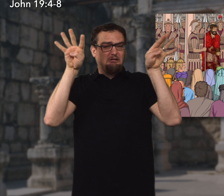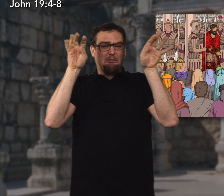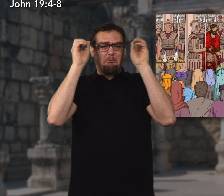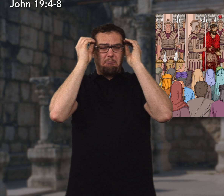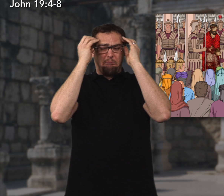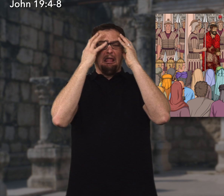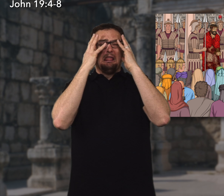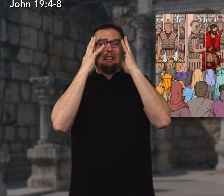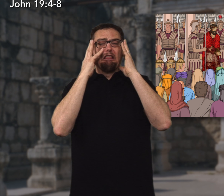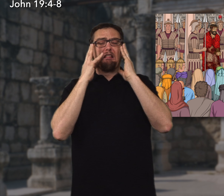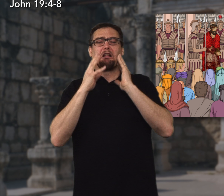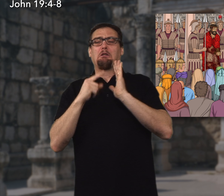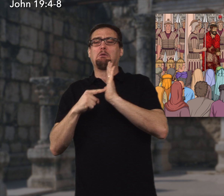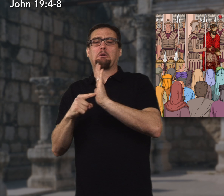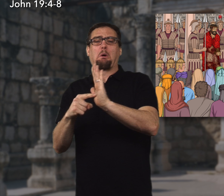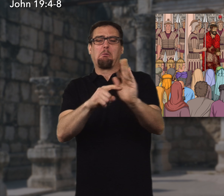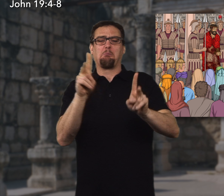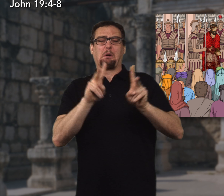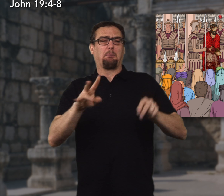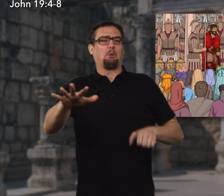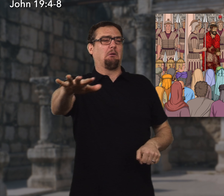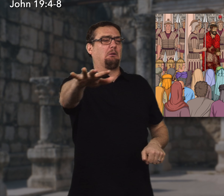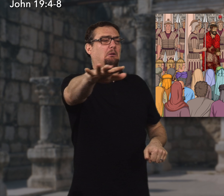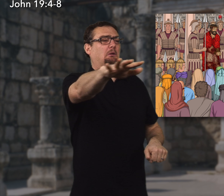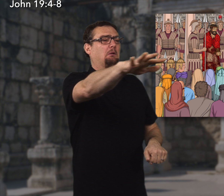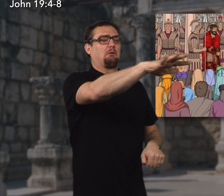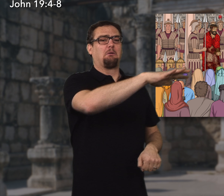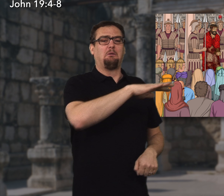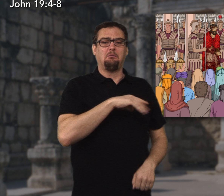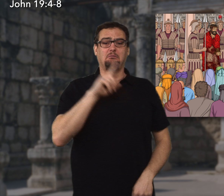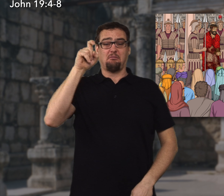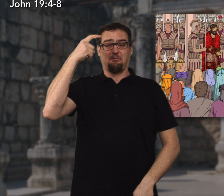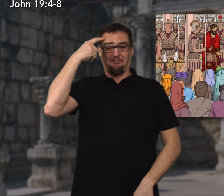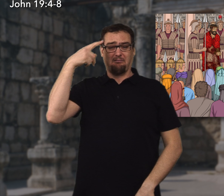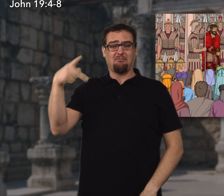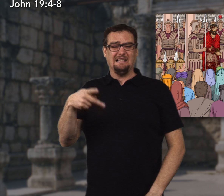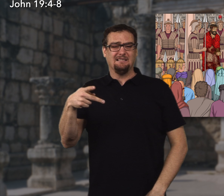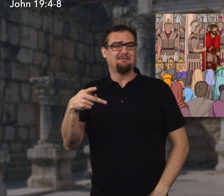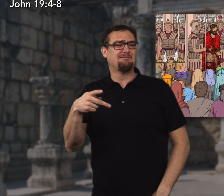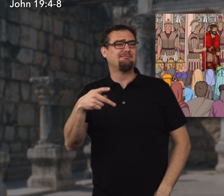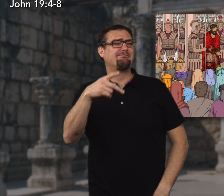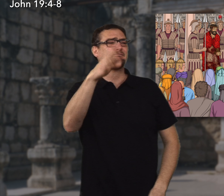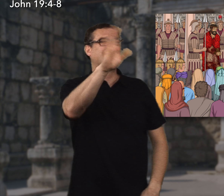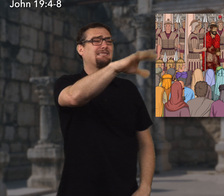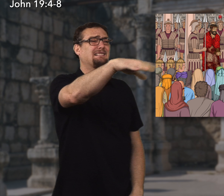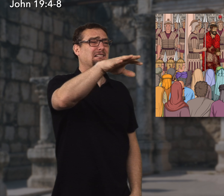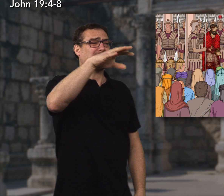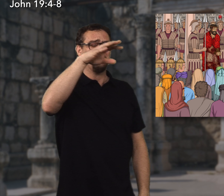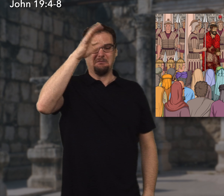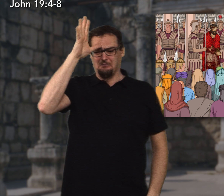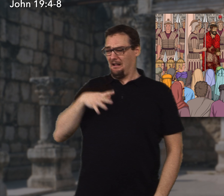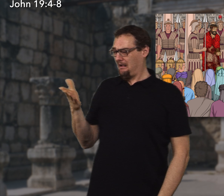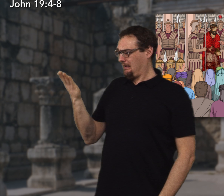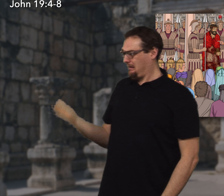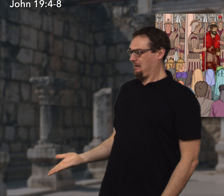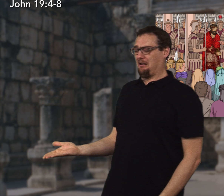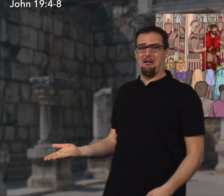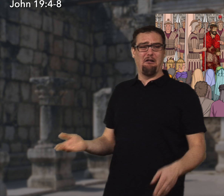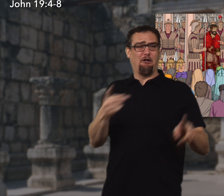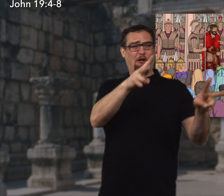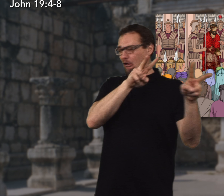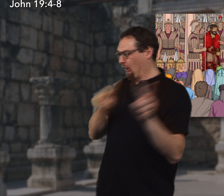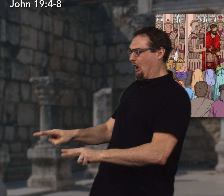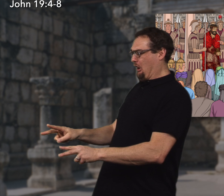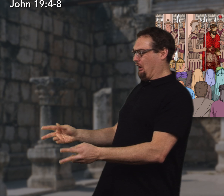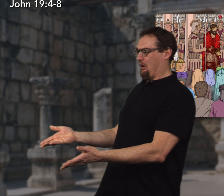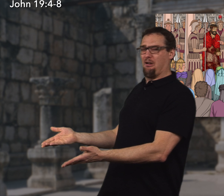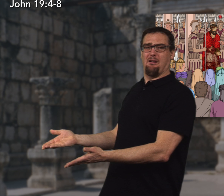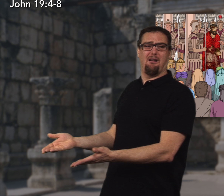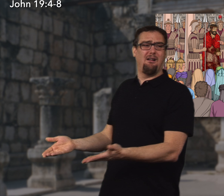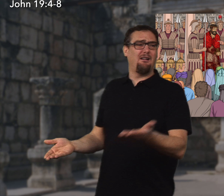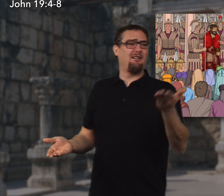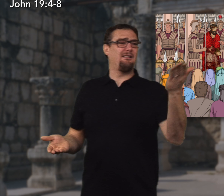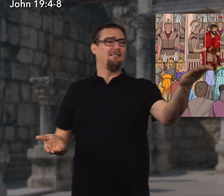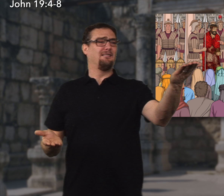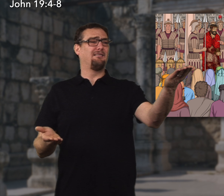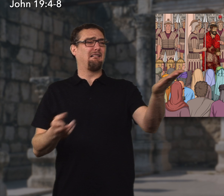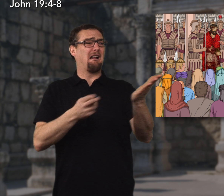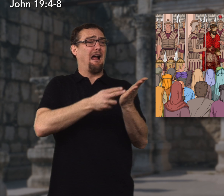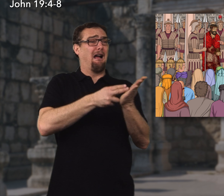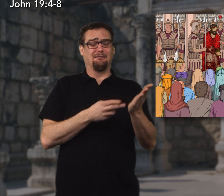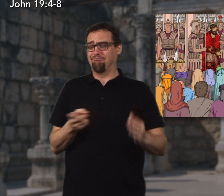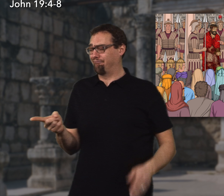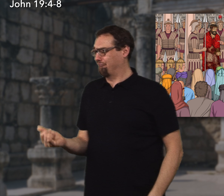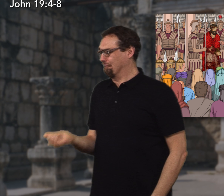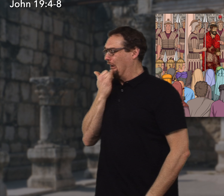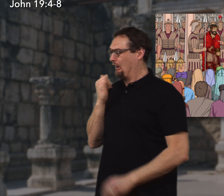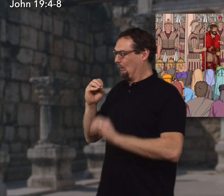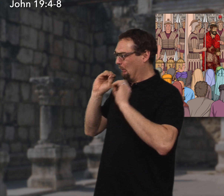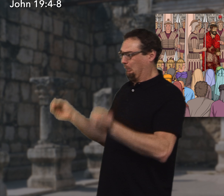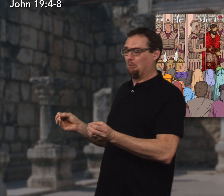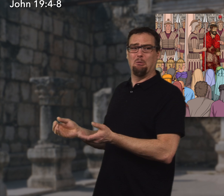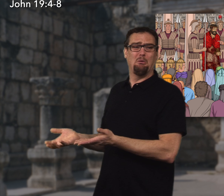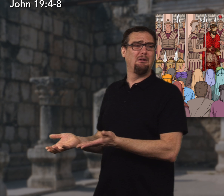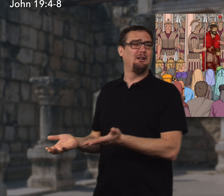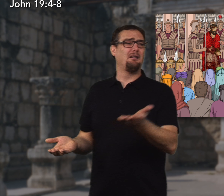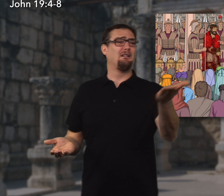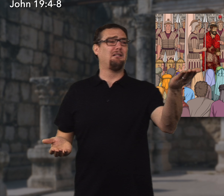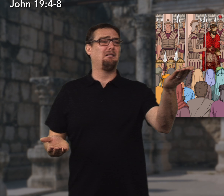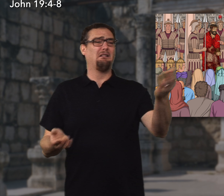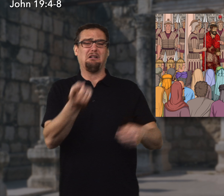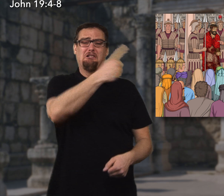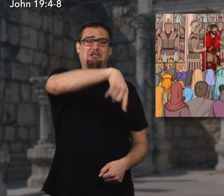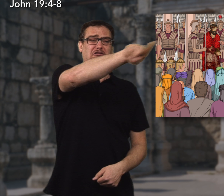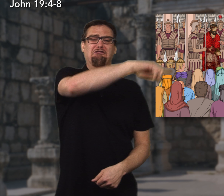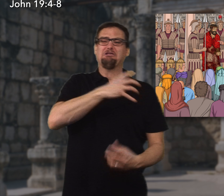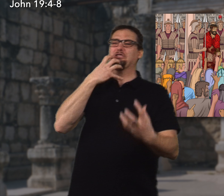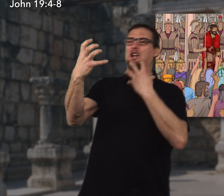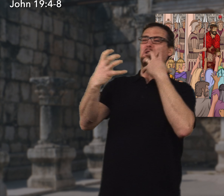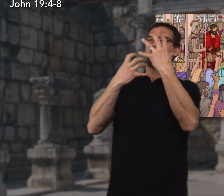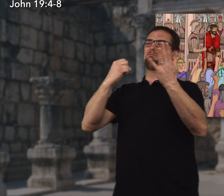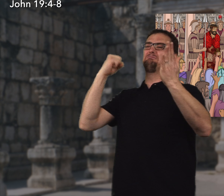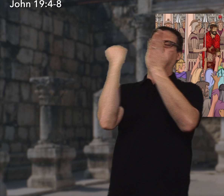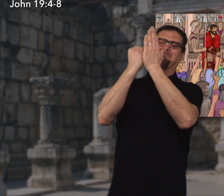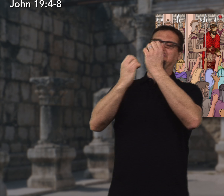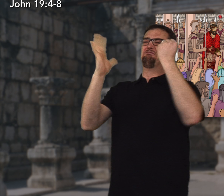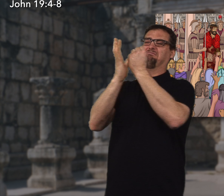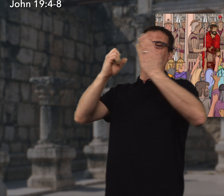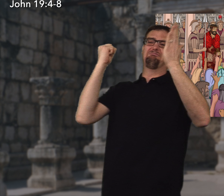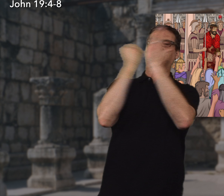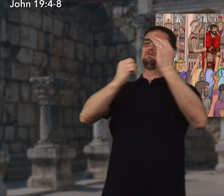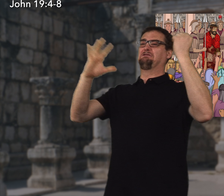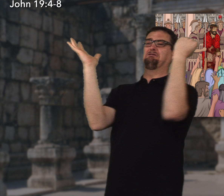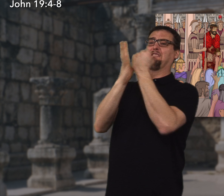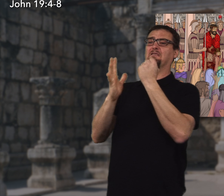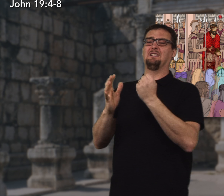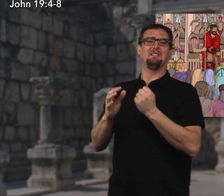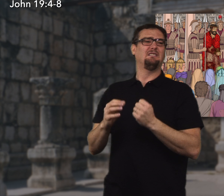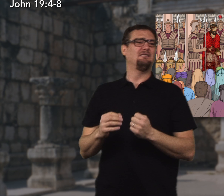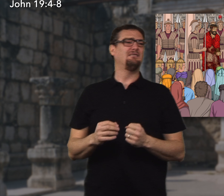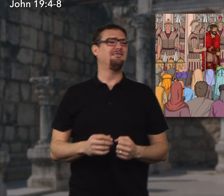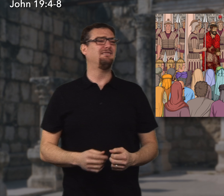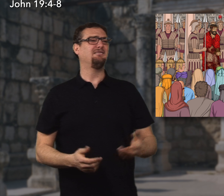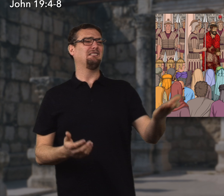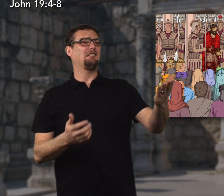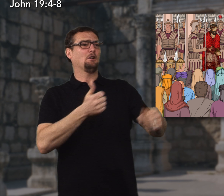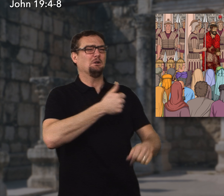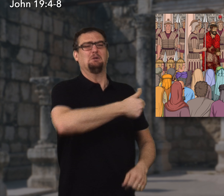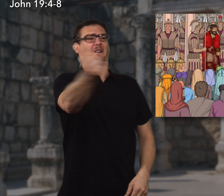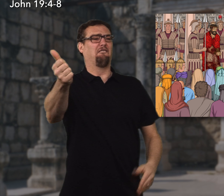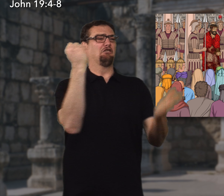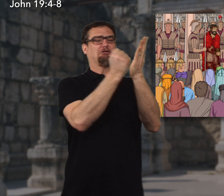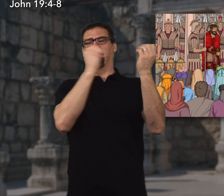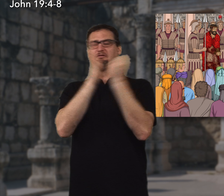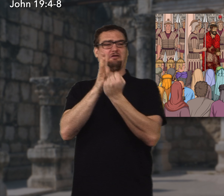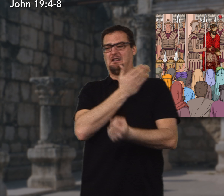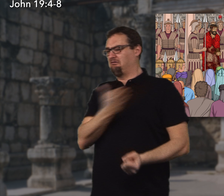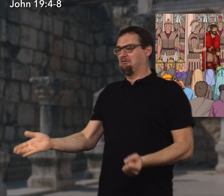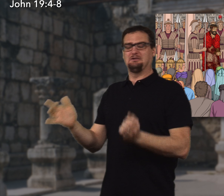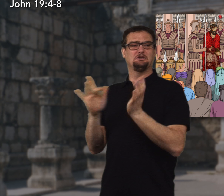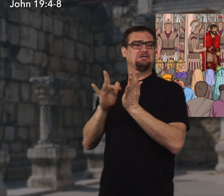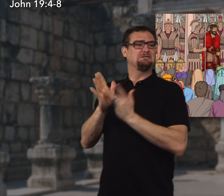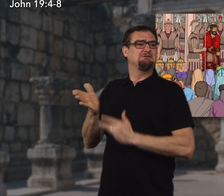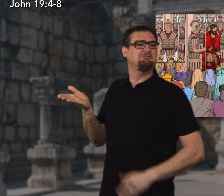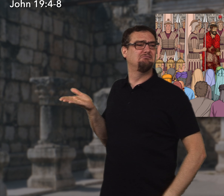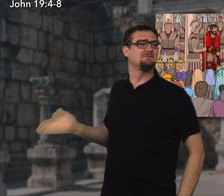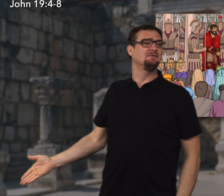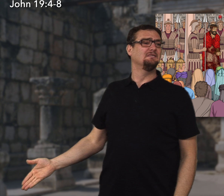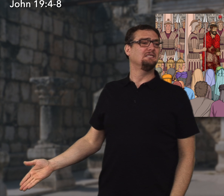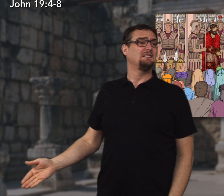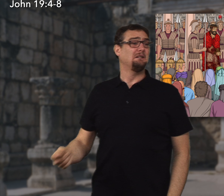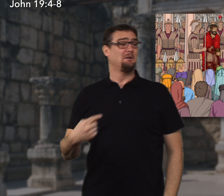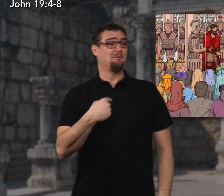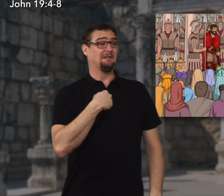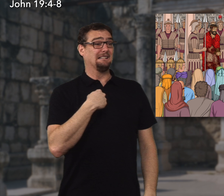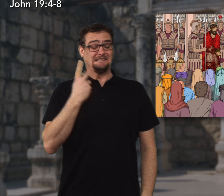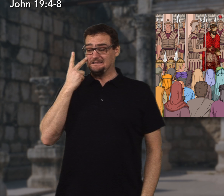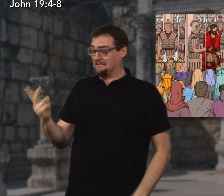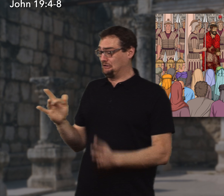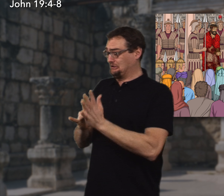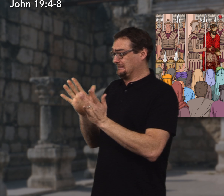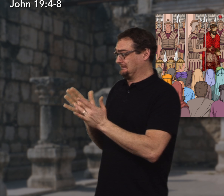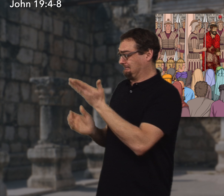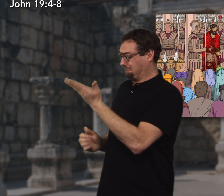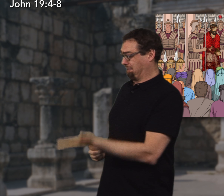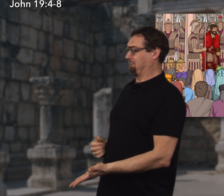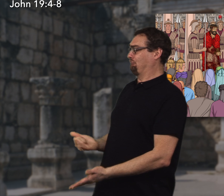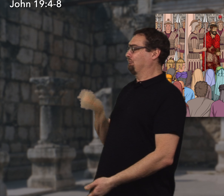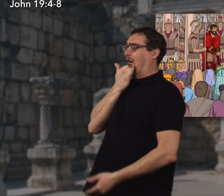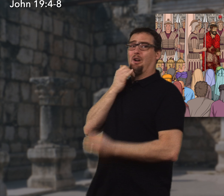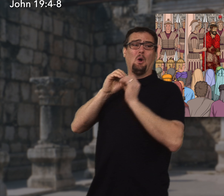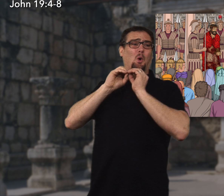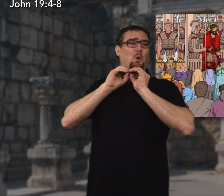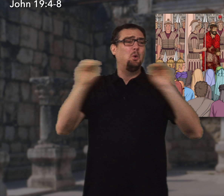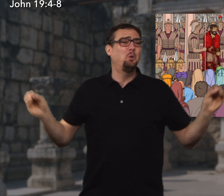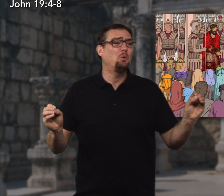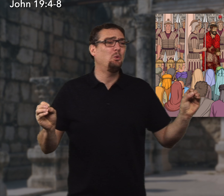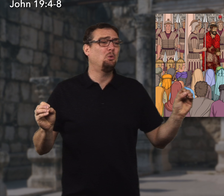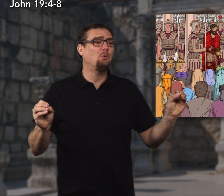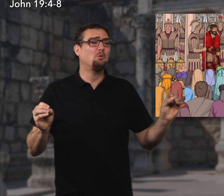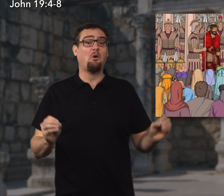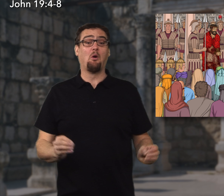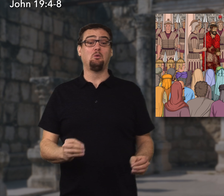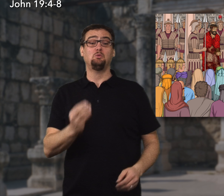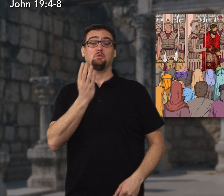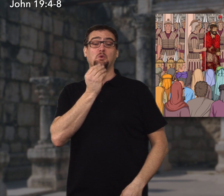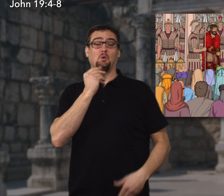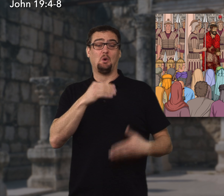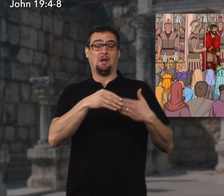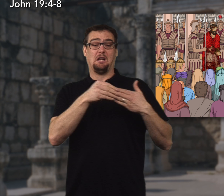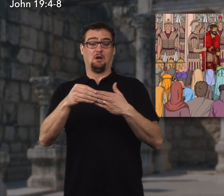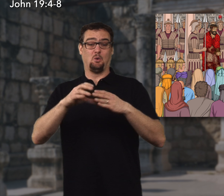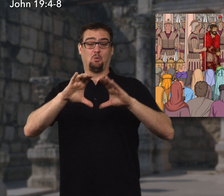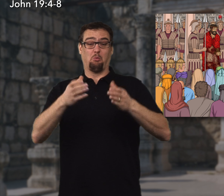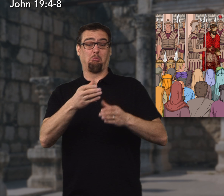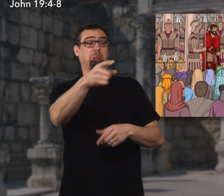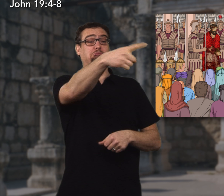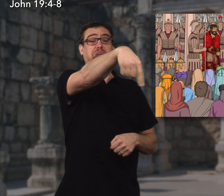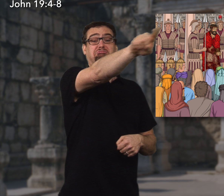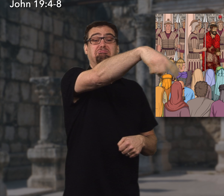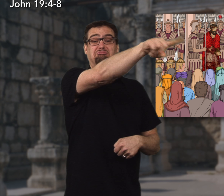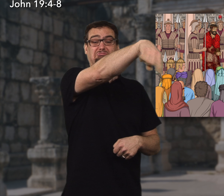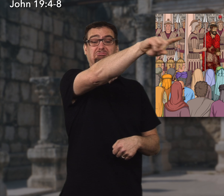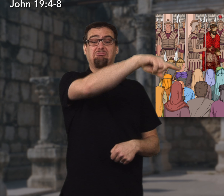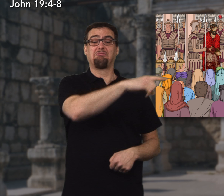When Jesus came out wearing the crown of thorns and the purple robe, Pilate said to them, “Here is the man!” As soon as the chief priests and officers saw Him, they shouted, “Crucify Him! Crucify Him!”